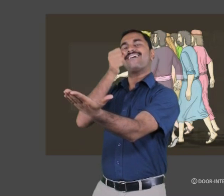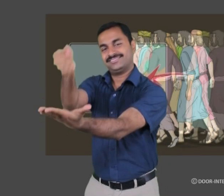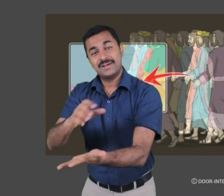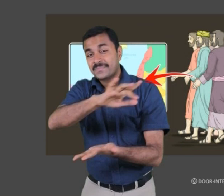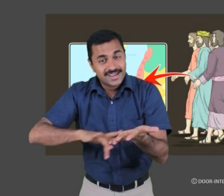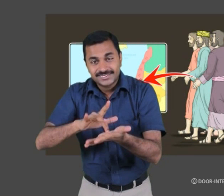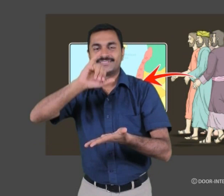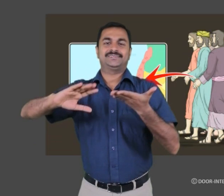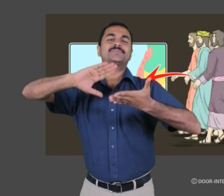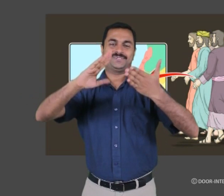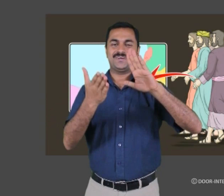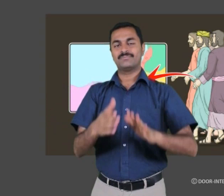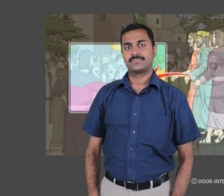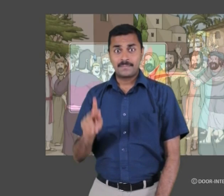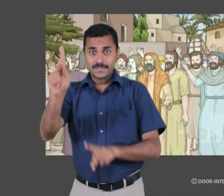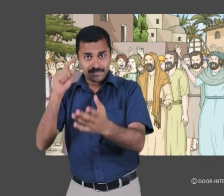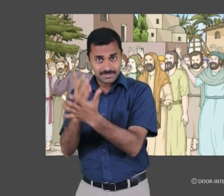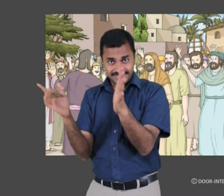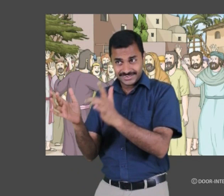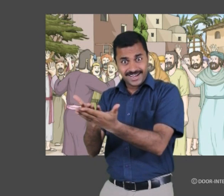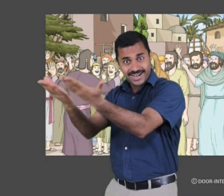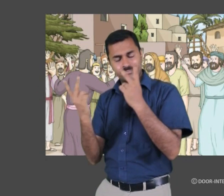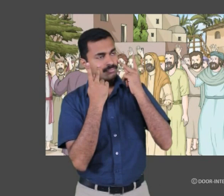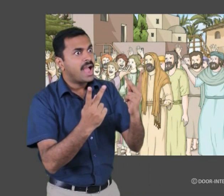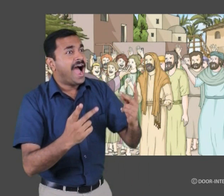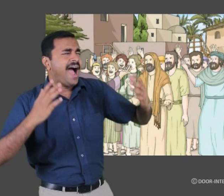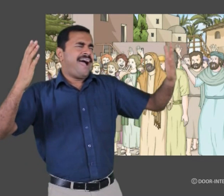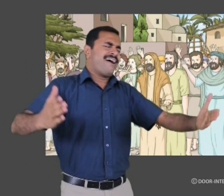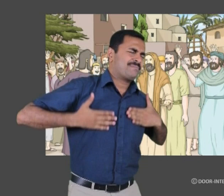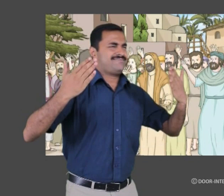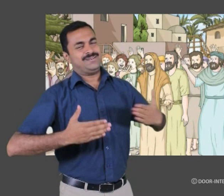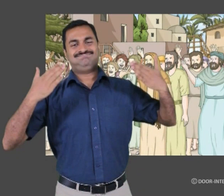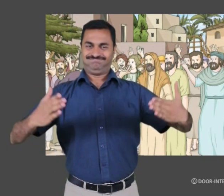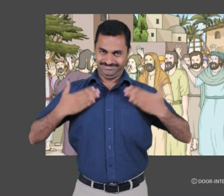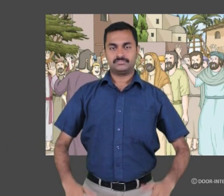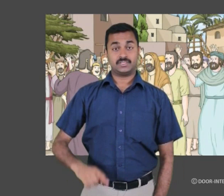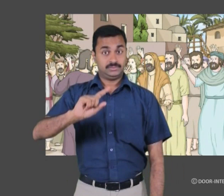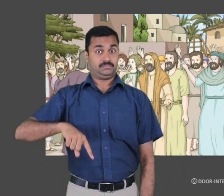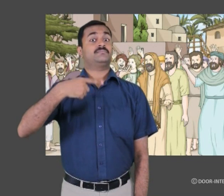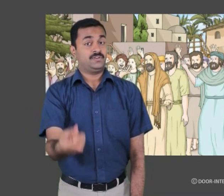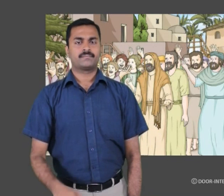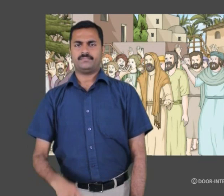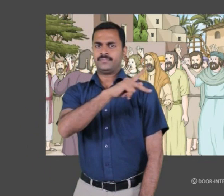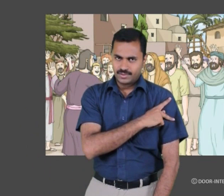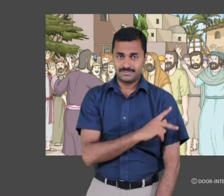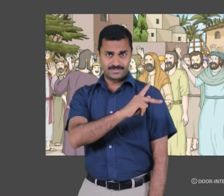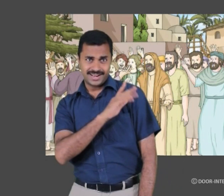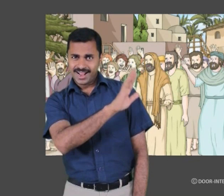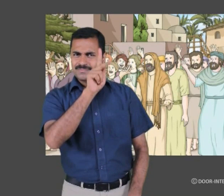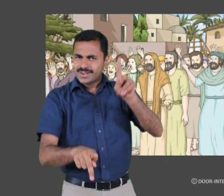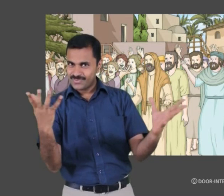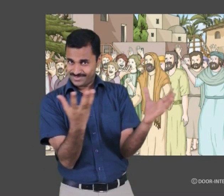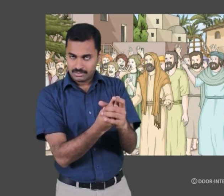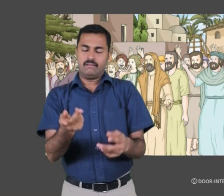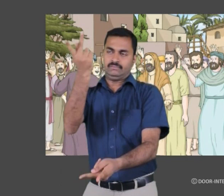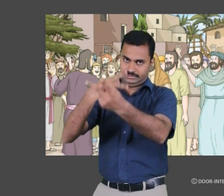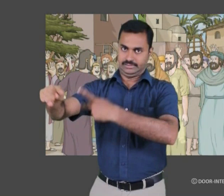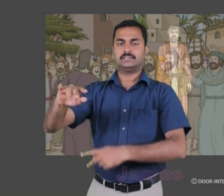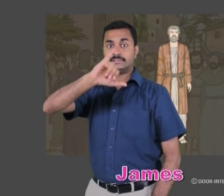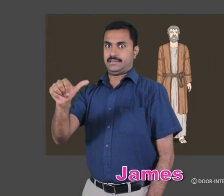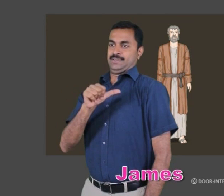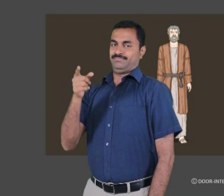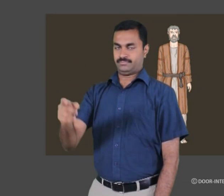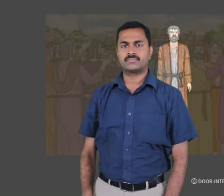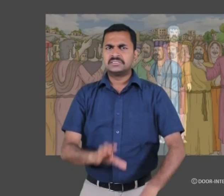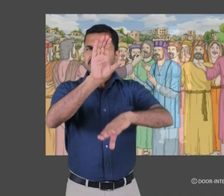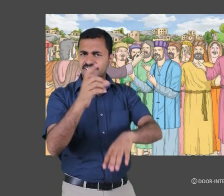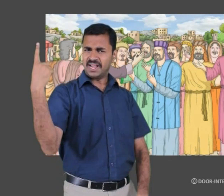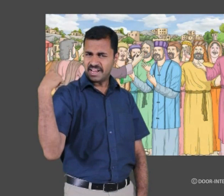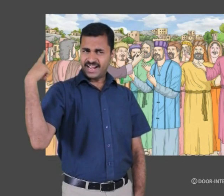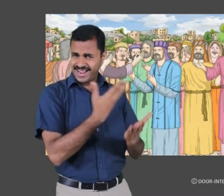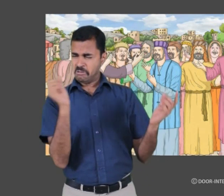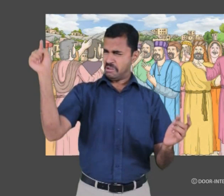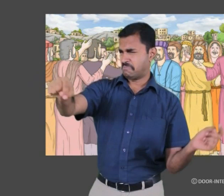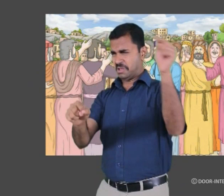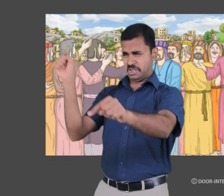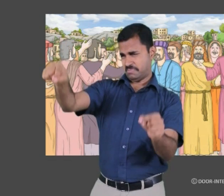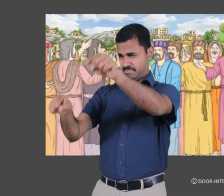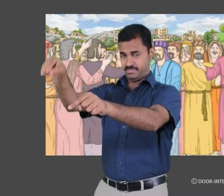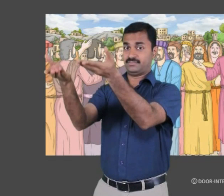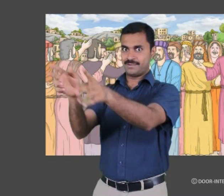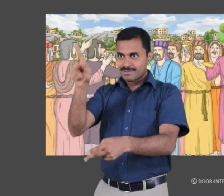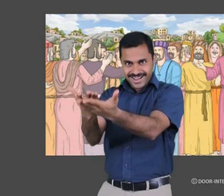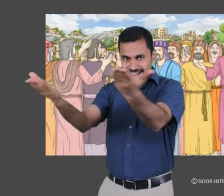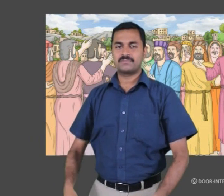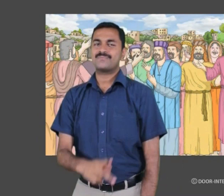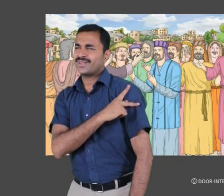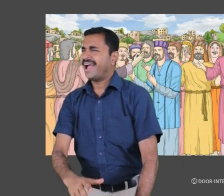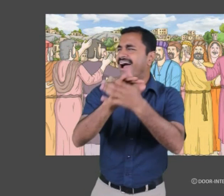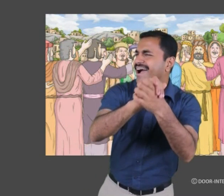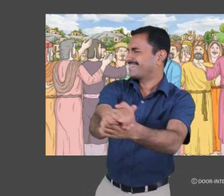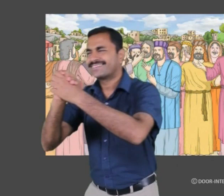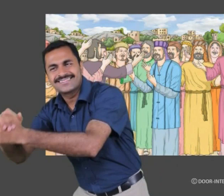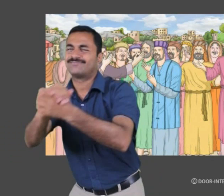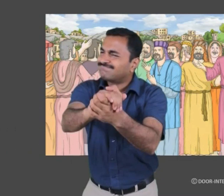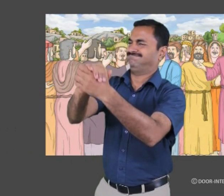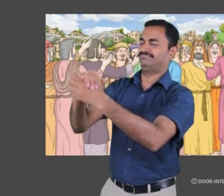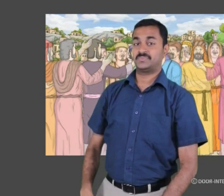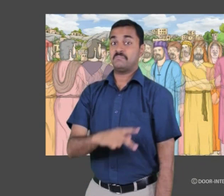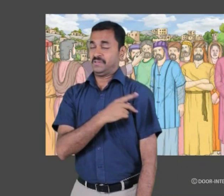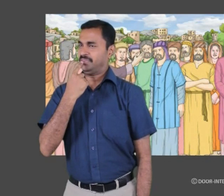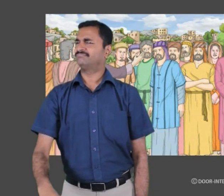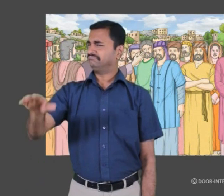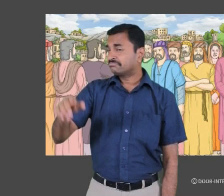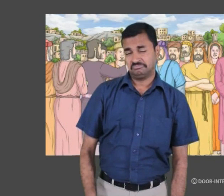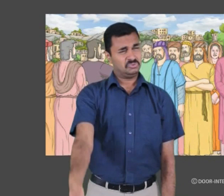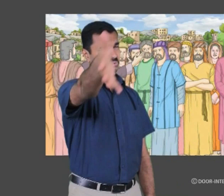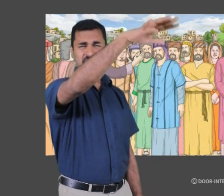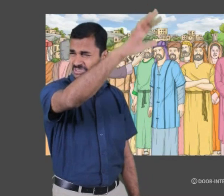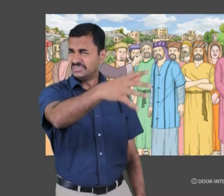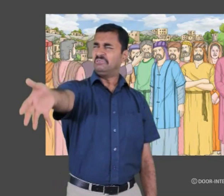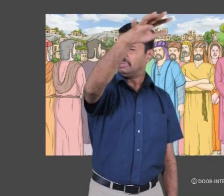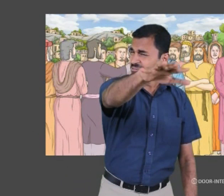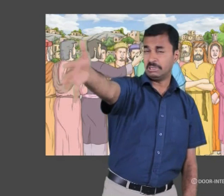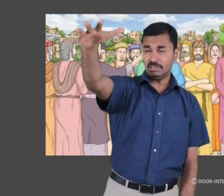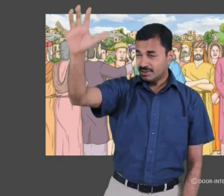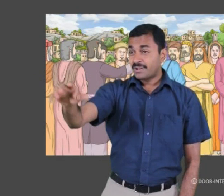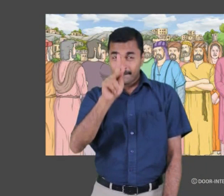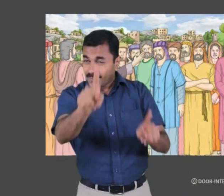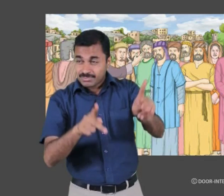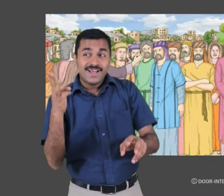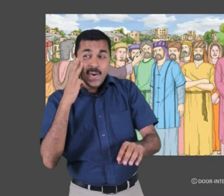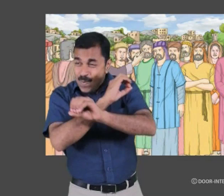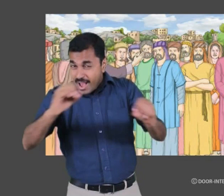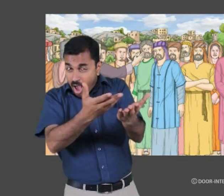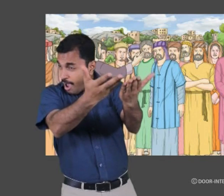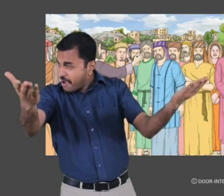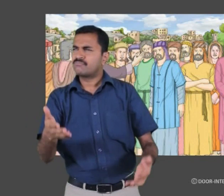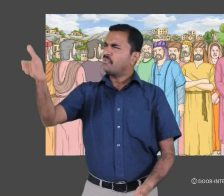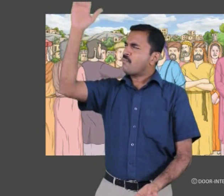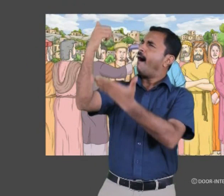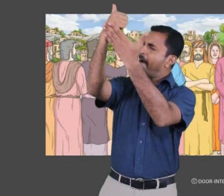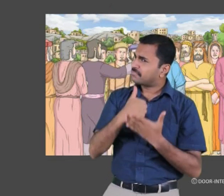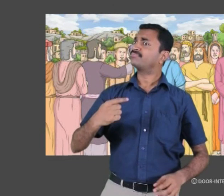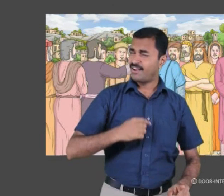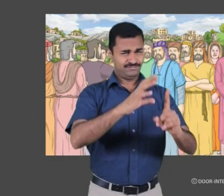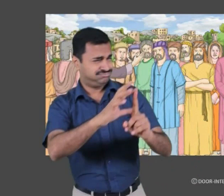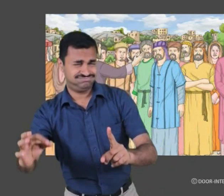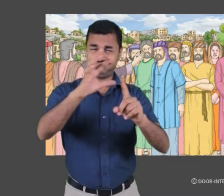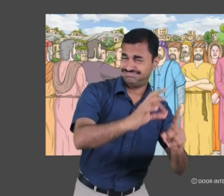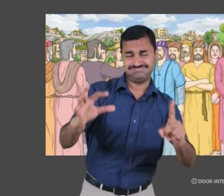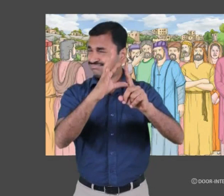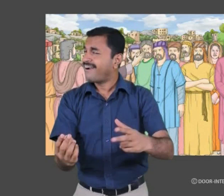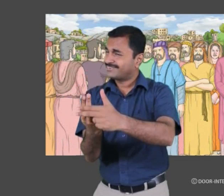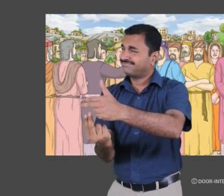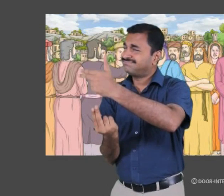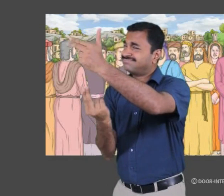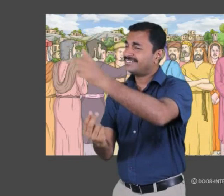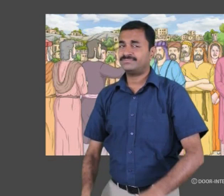When we arrived in Jerusalem, the brothers welcomed us joyfully. The next day Paul went in with us to see James, and all the elders were present.